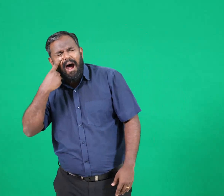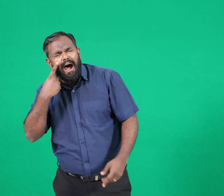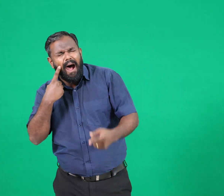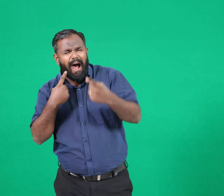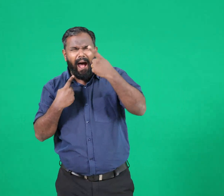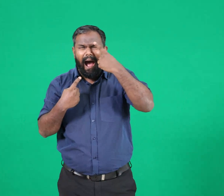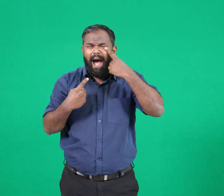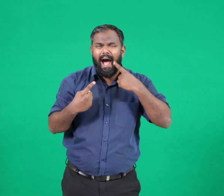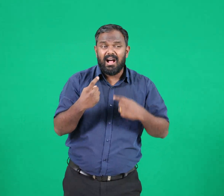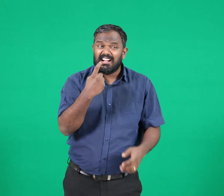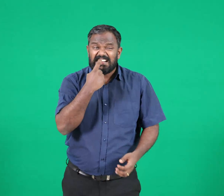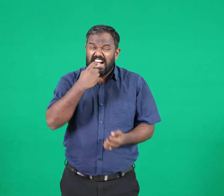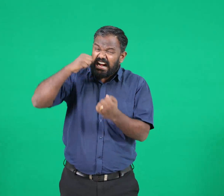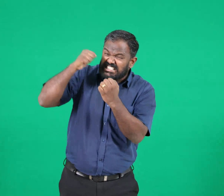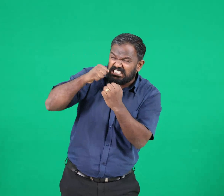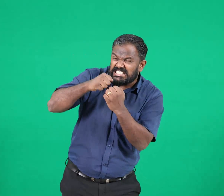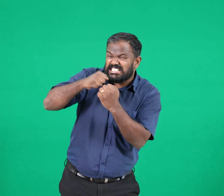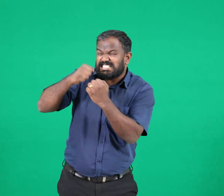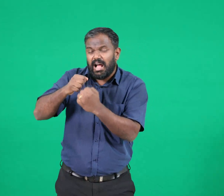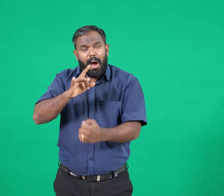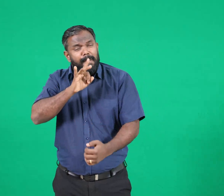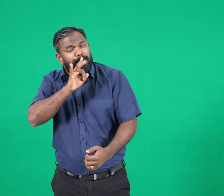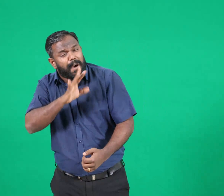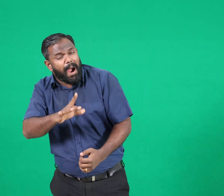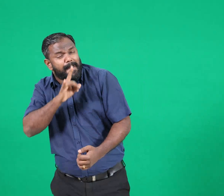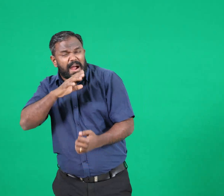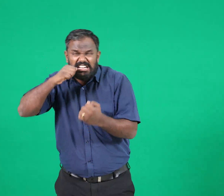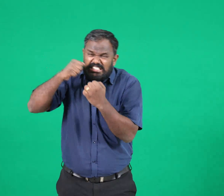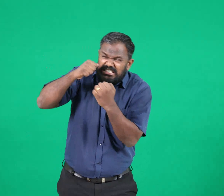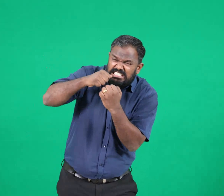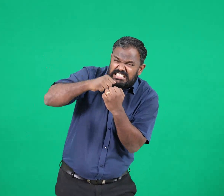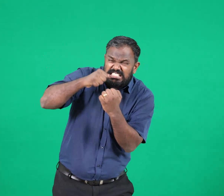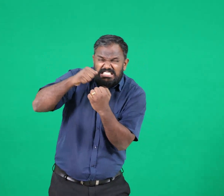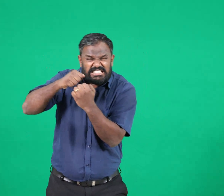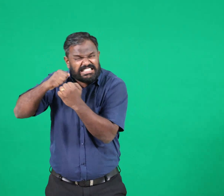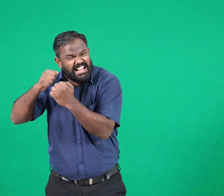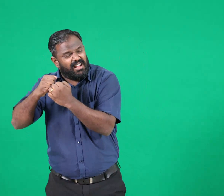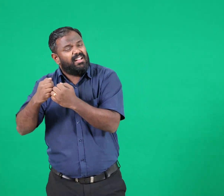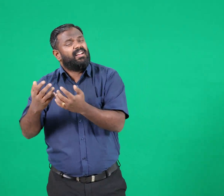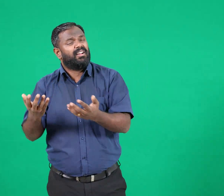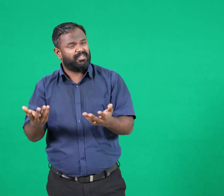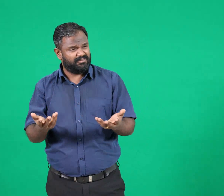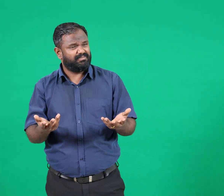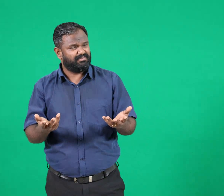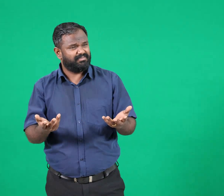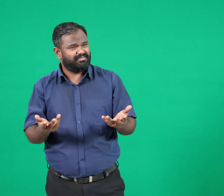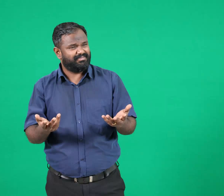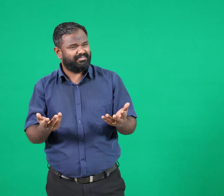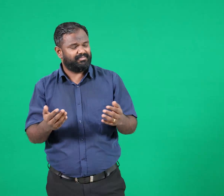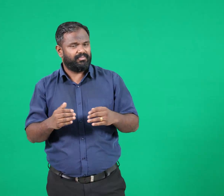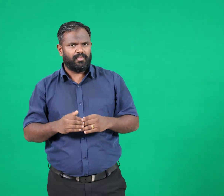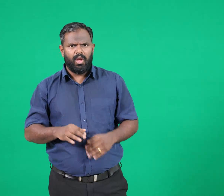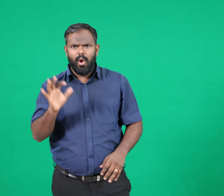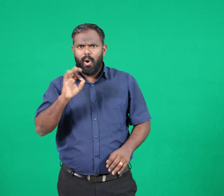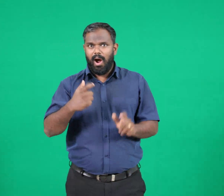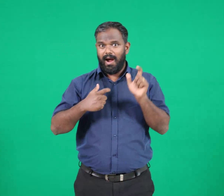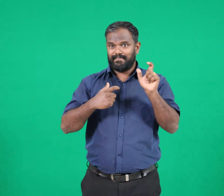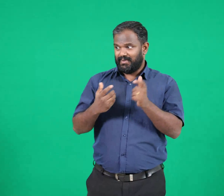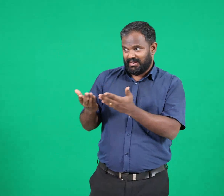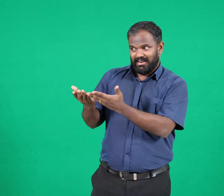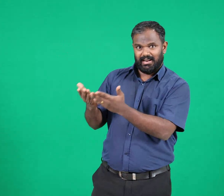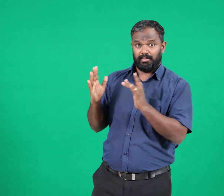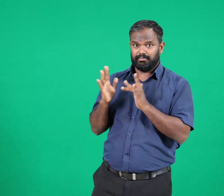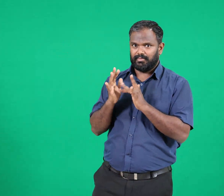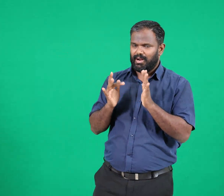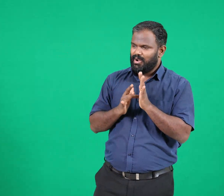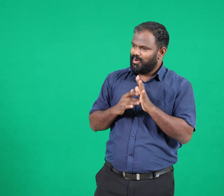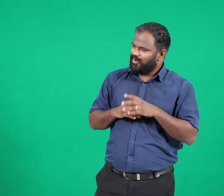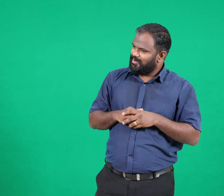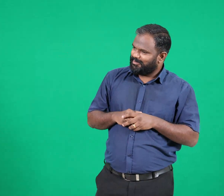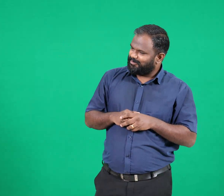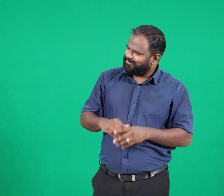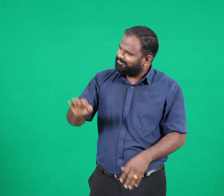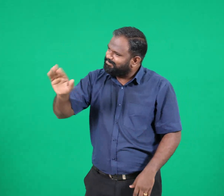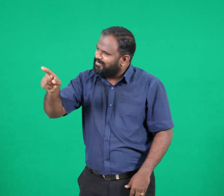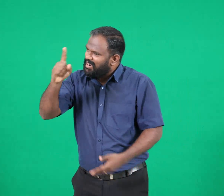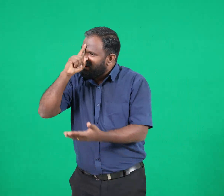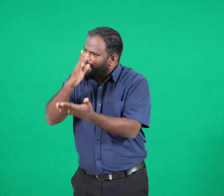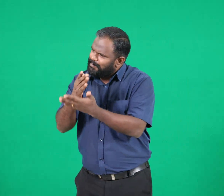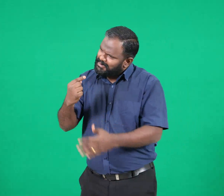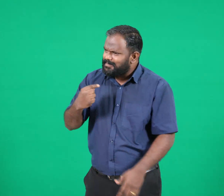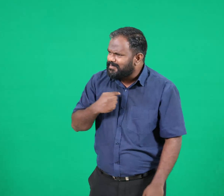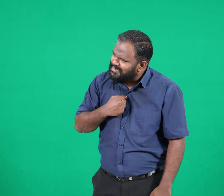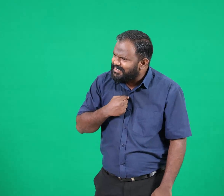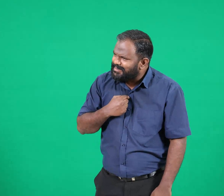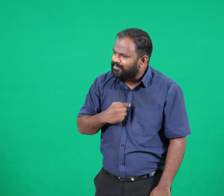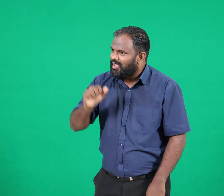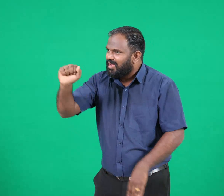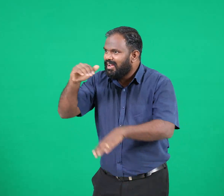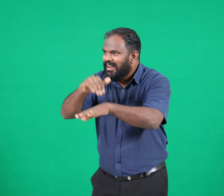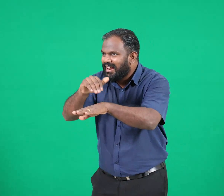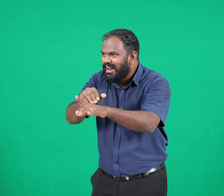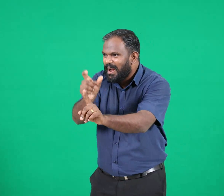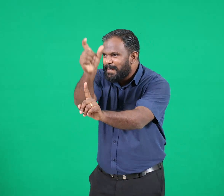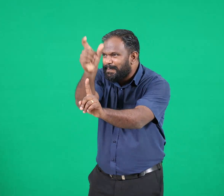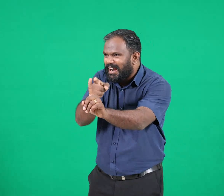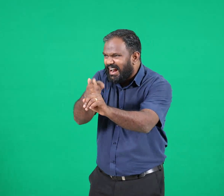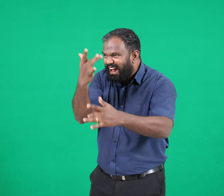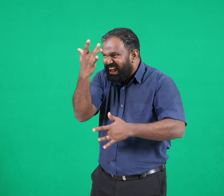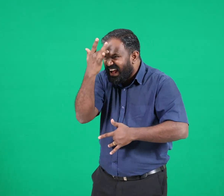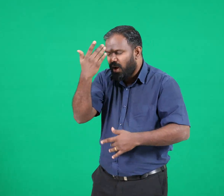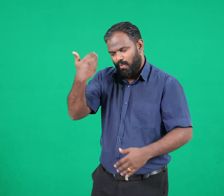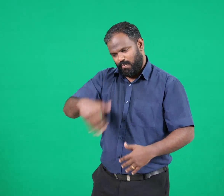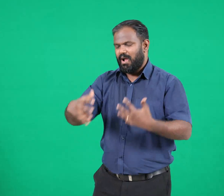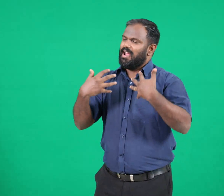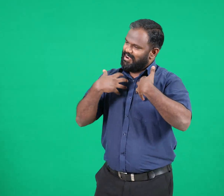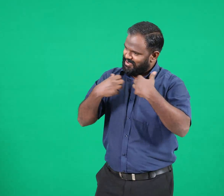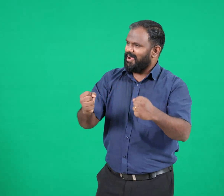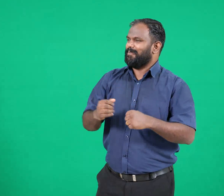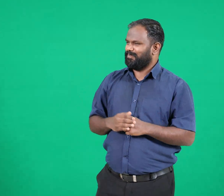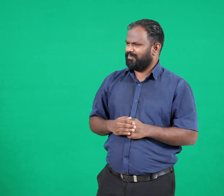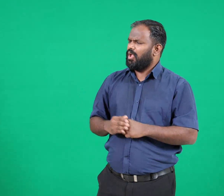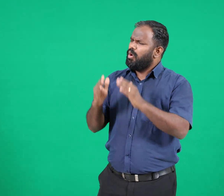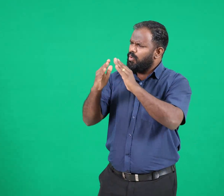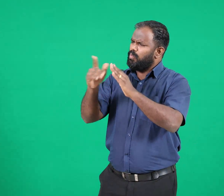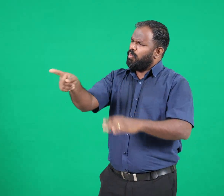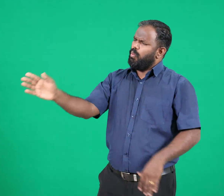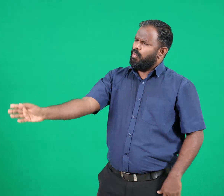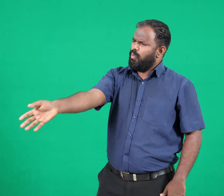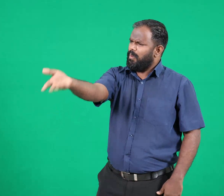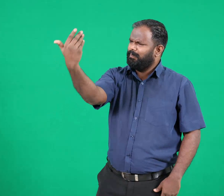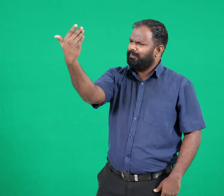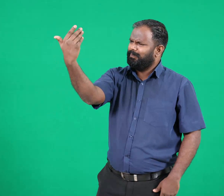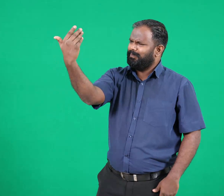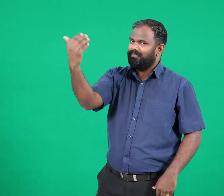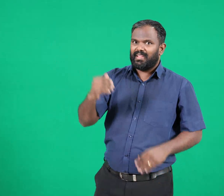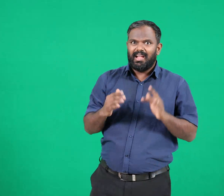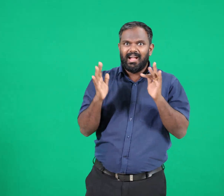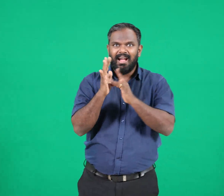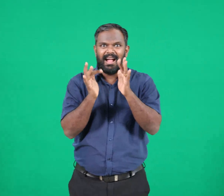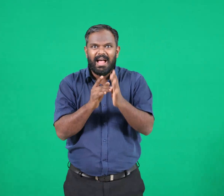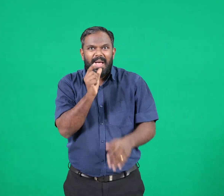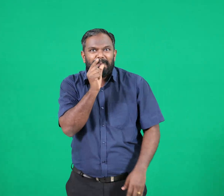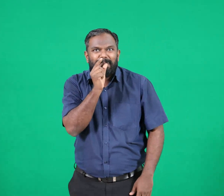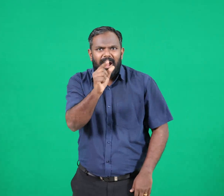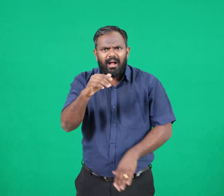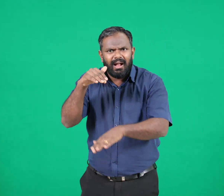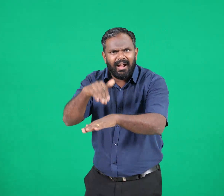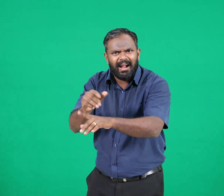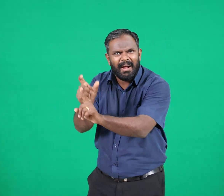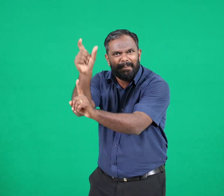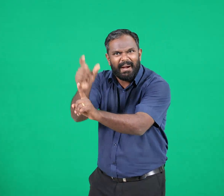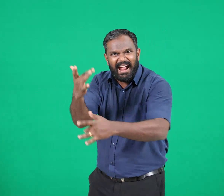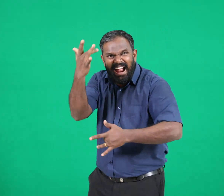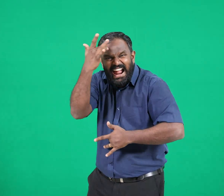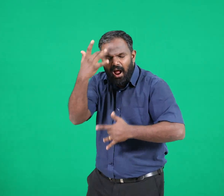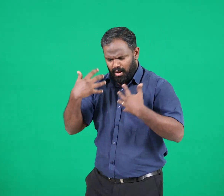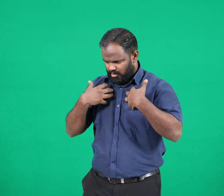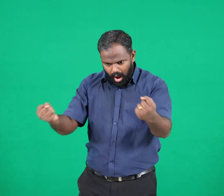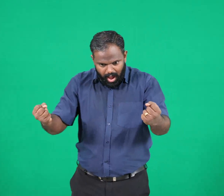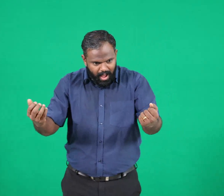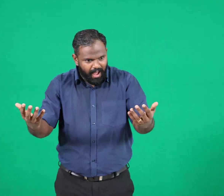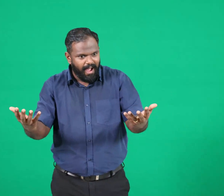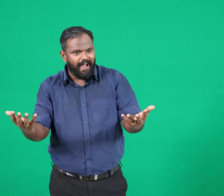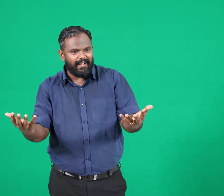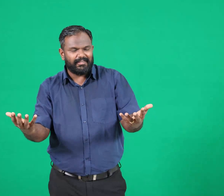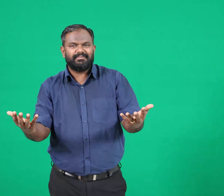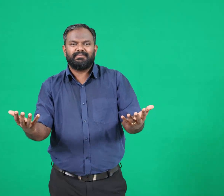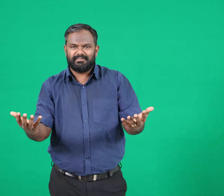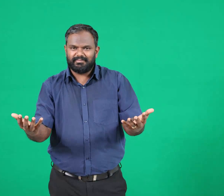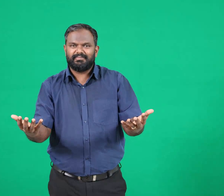Then Jesus said to the centurion, "Go! As you have believed, so will it be done for you."